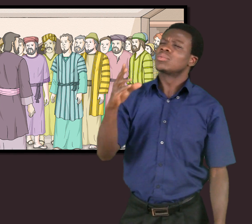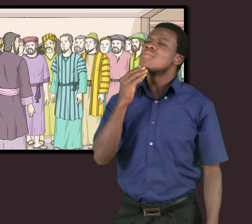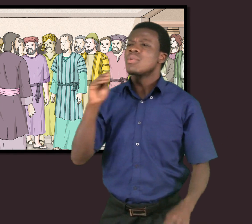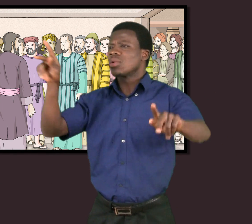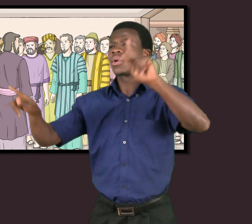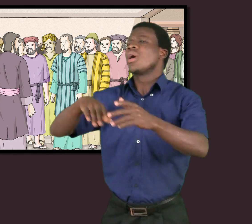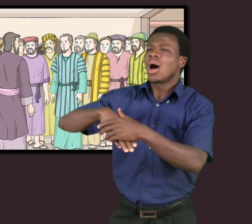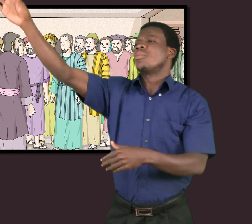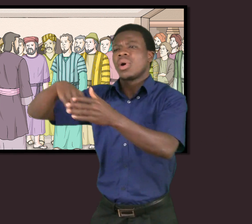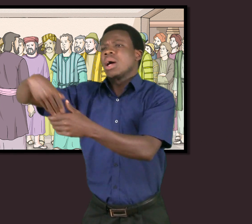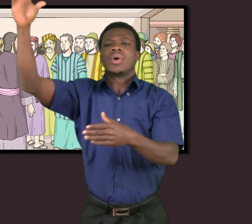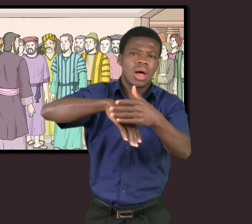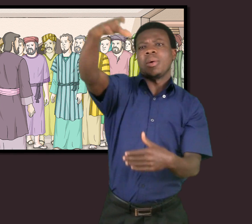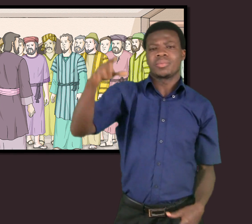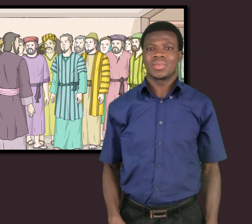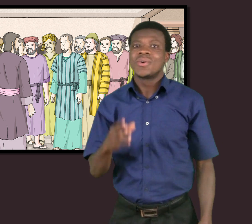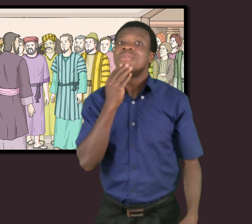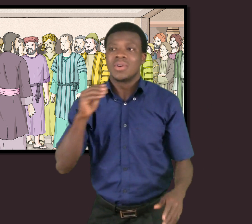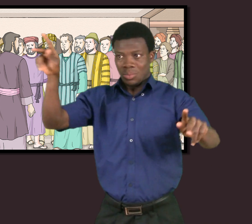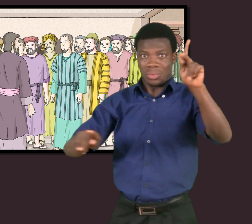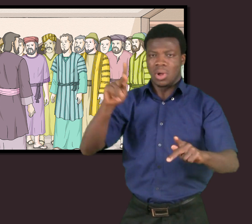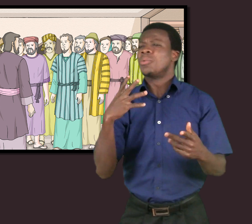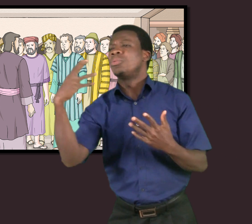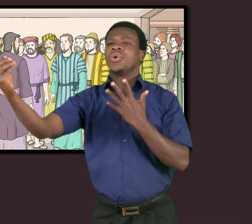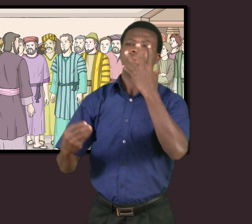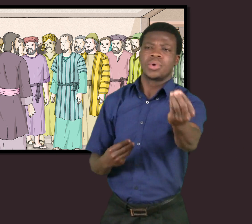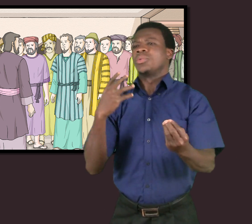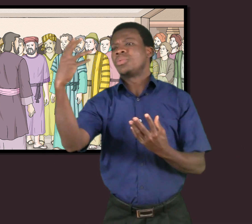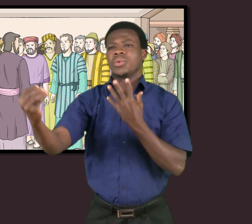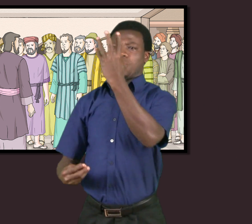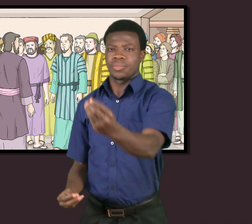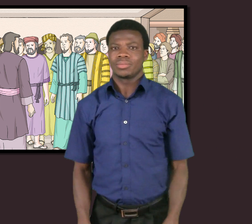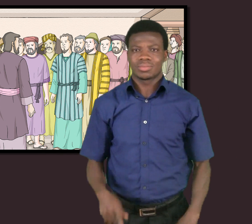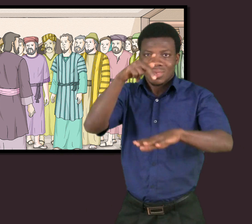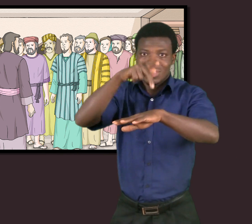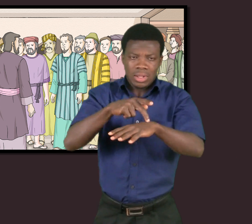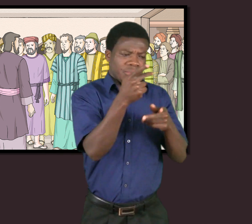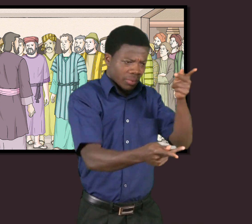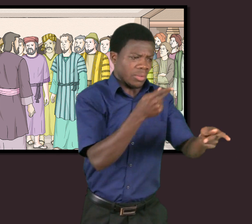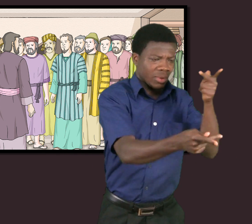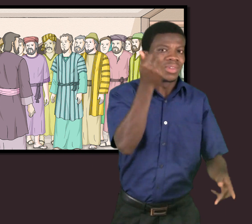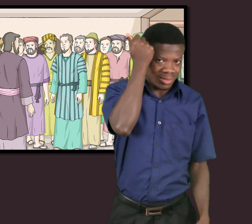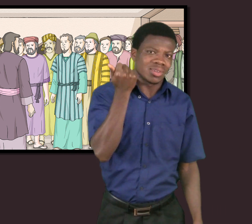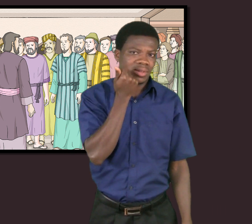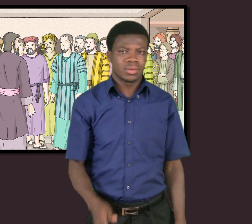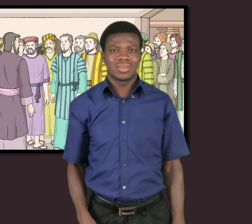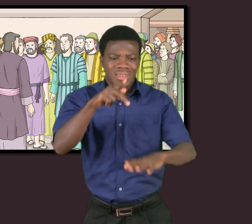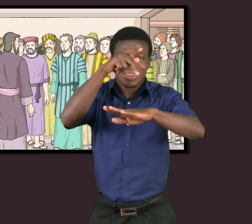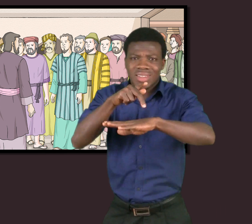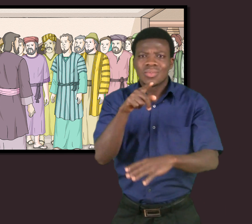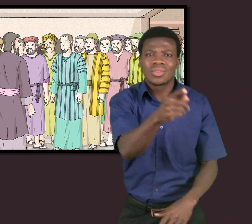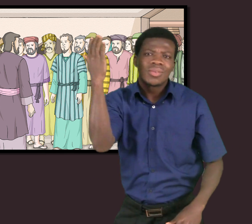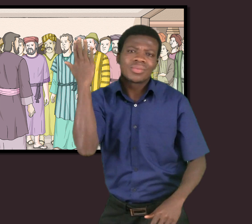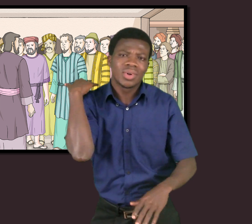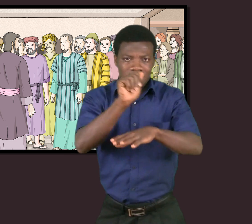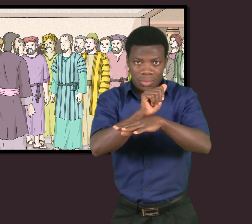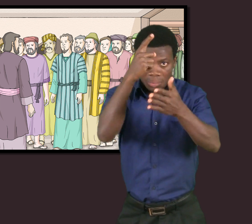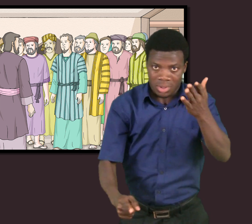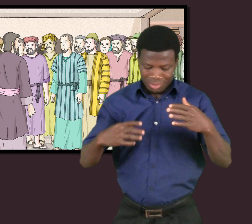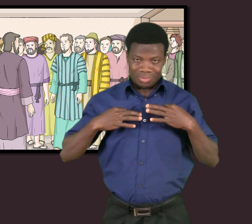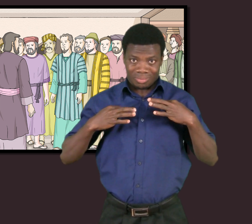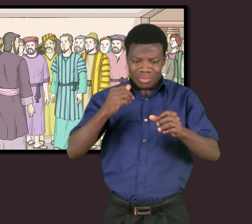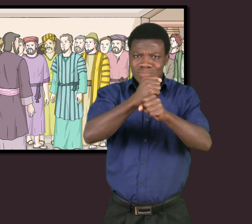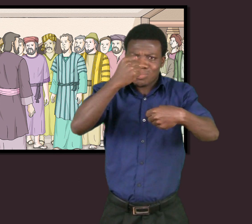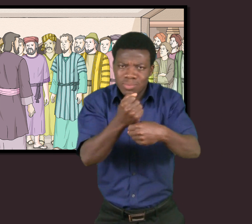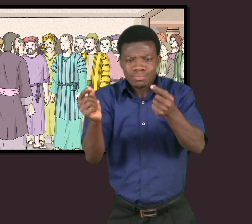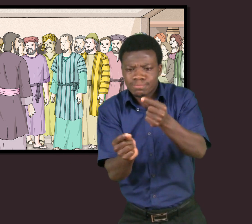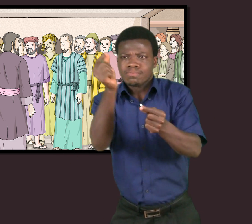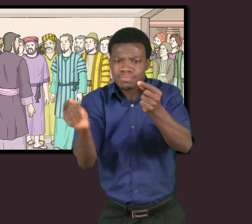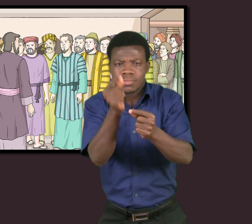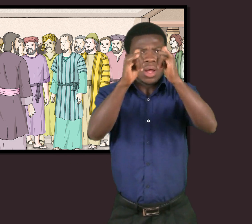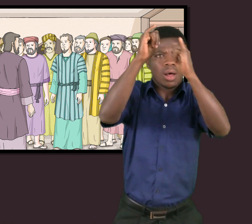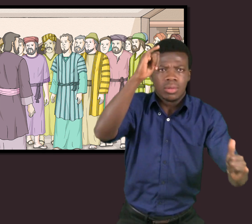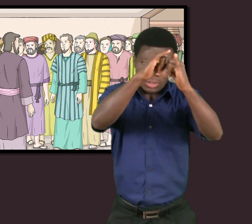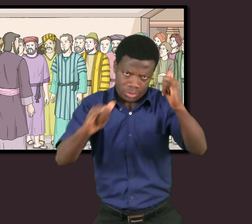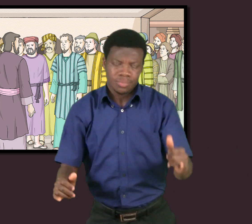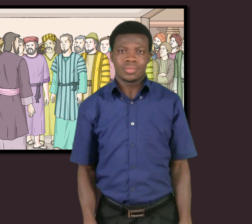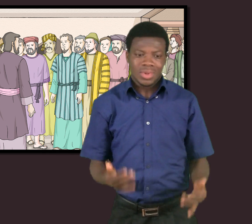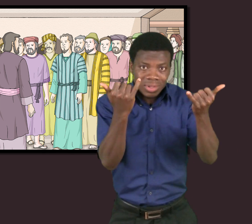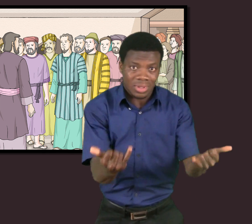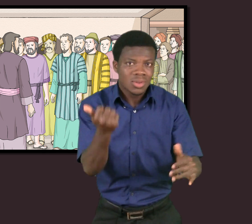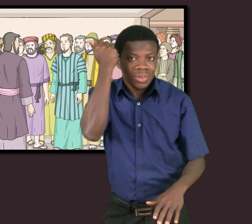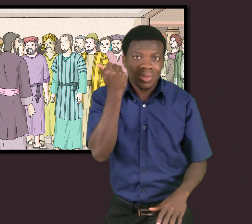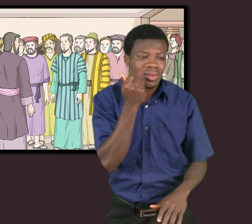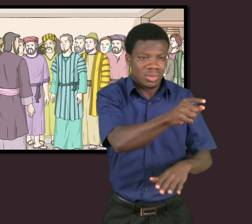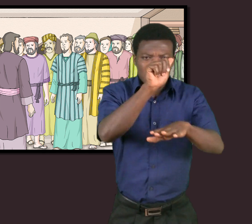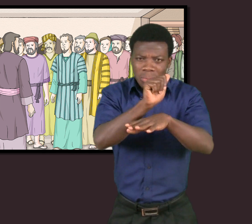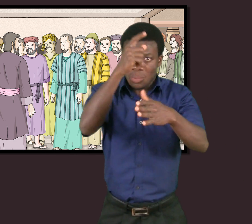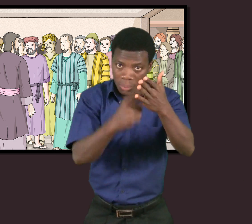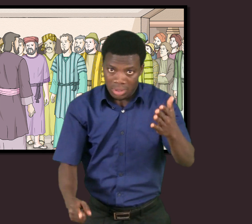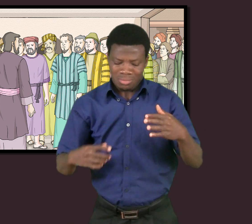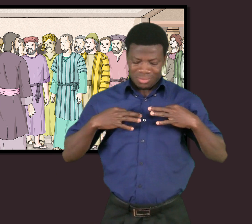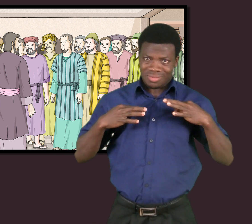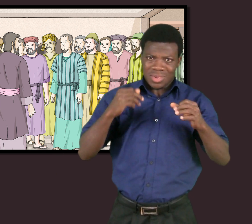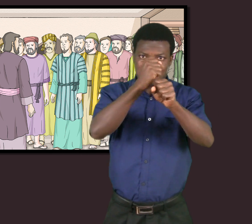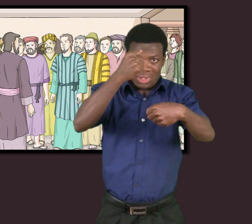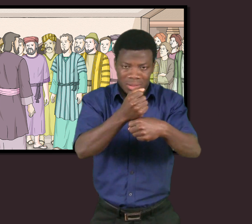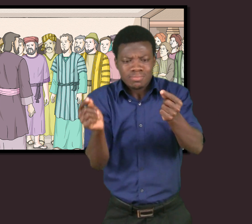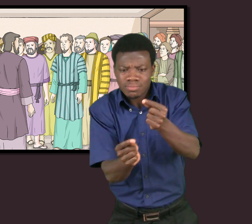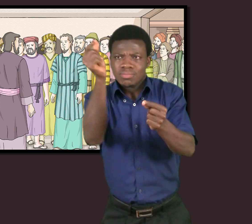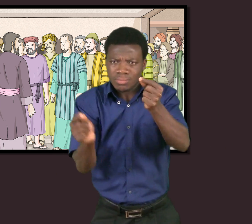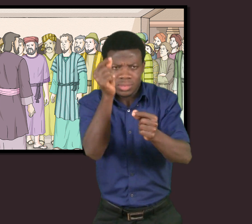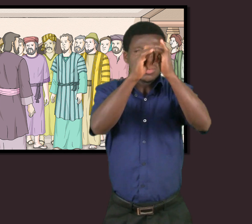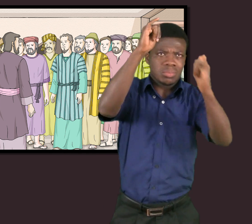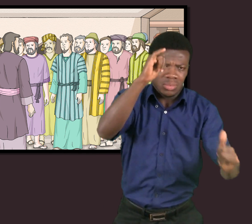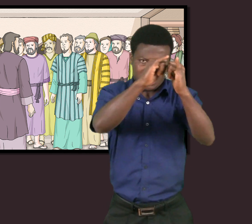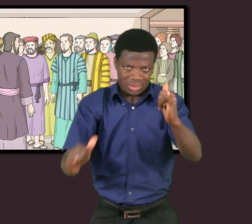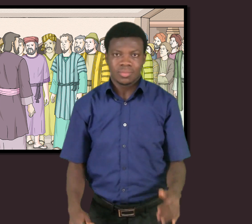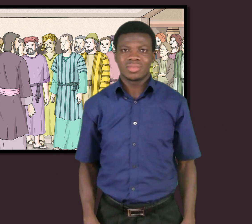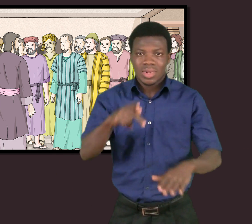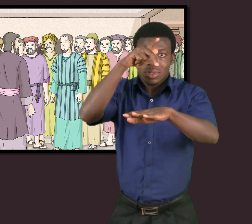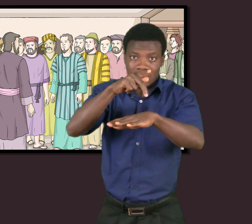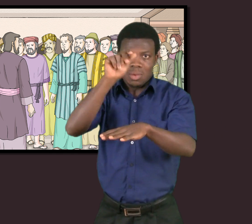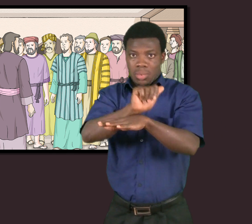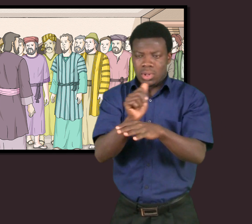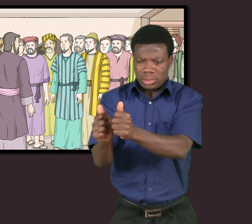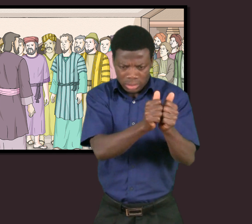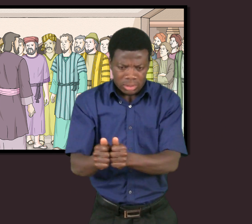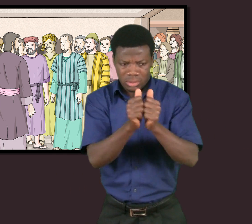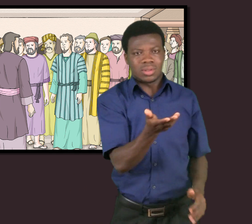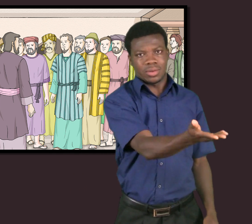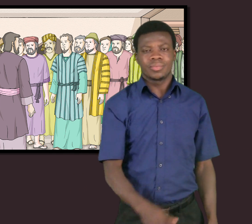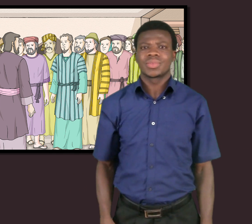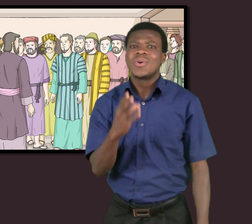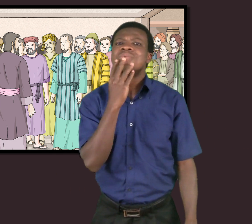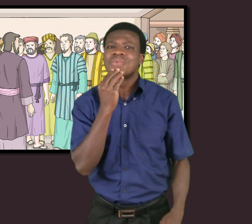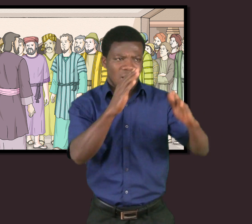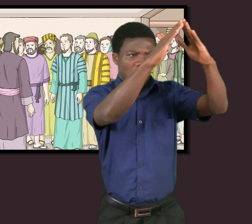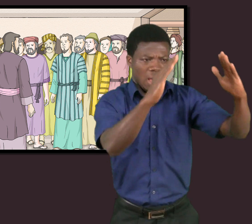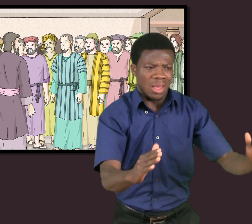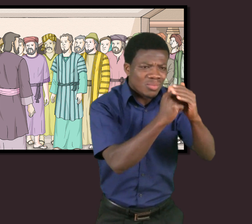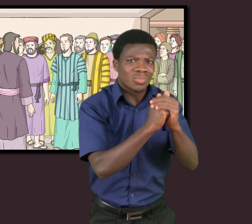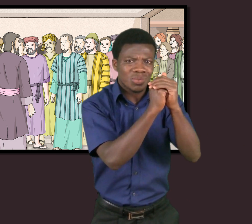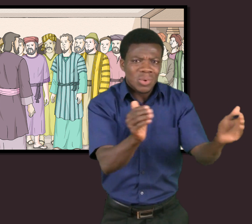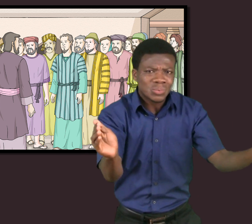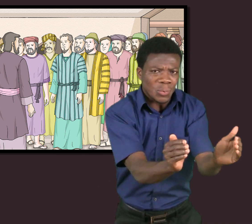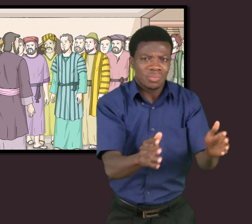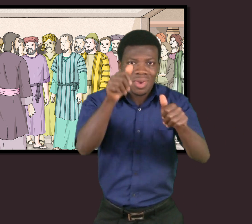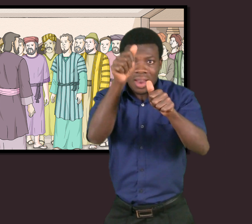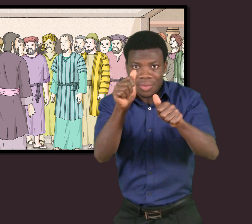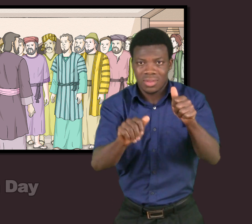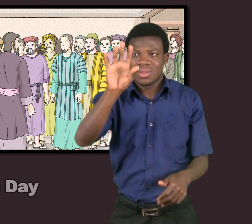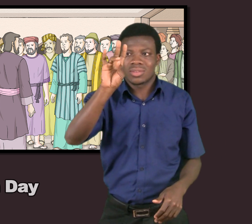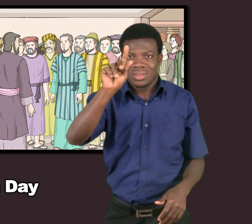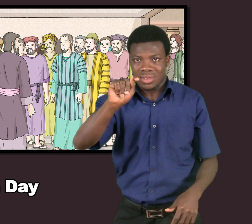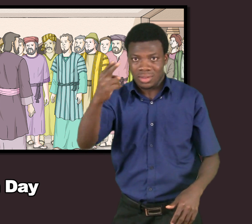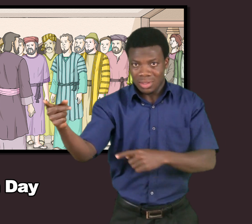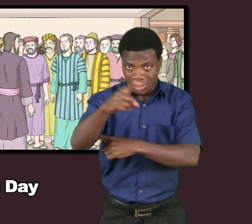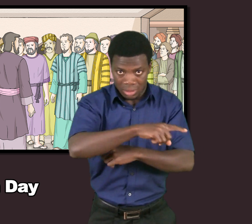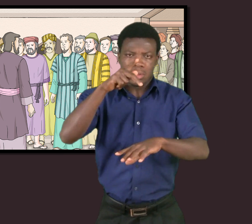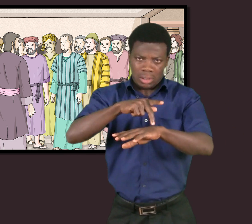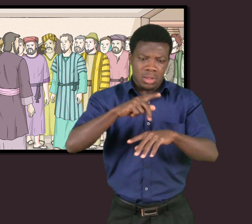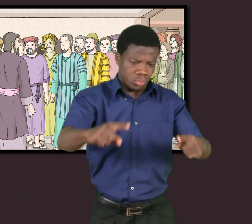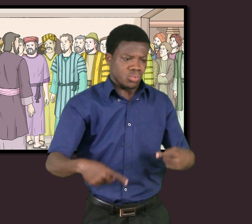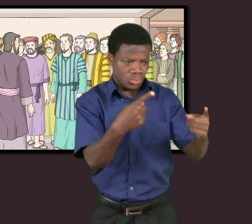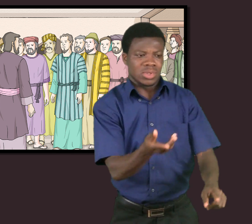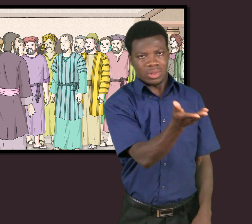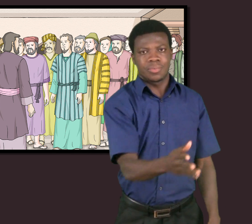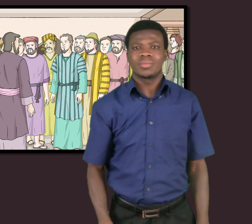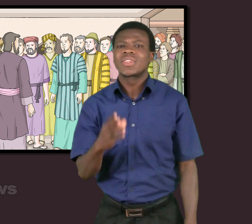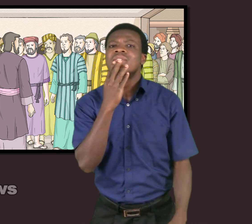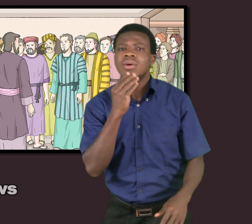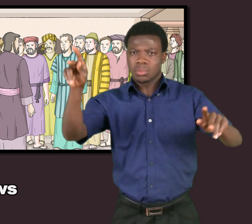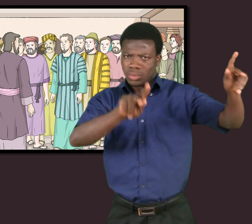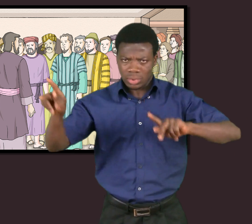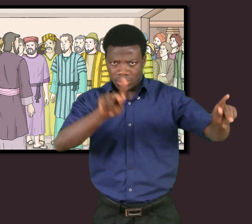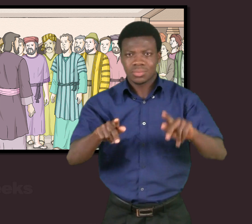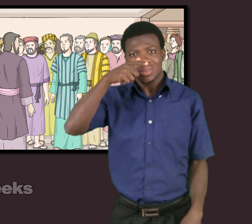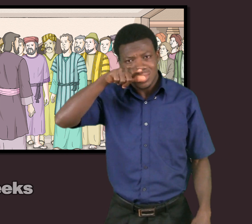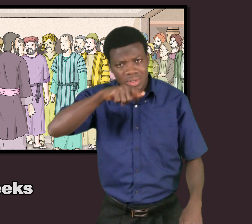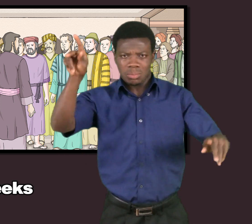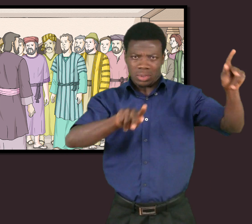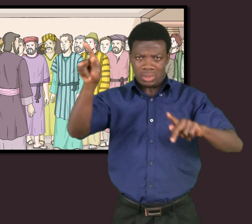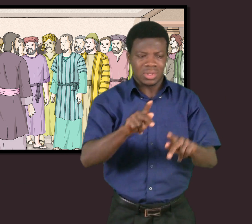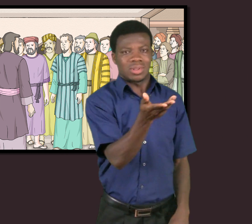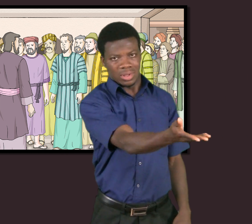Paul went to visit them, and he stayed and worked with them because they were tentmakers by trade, just as he was.